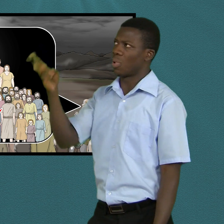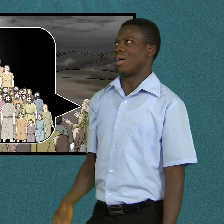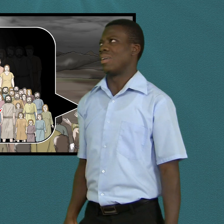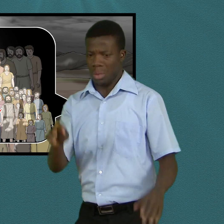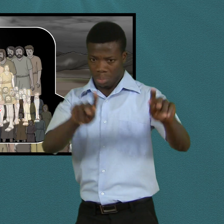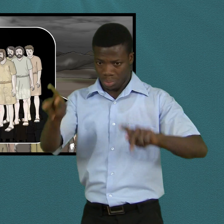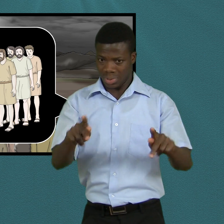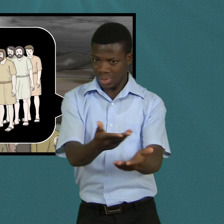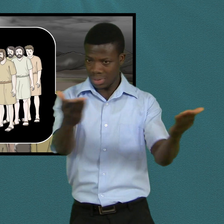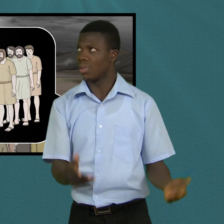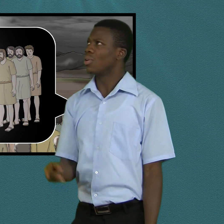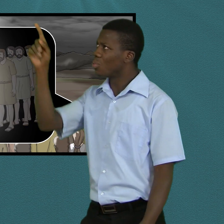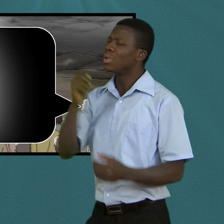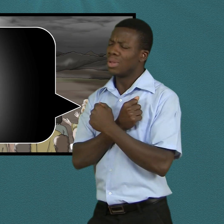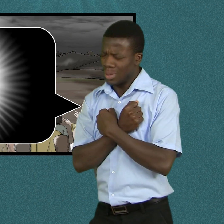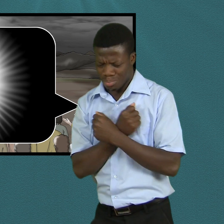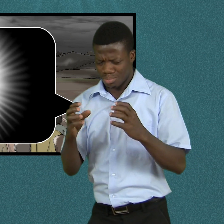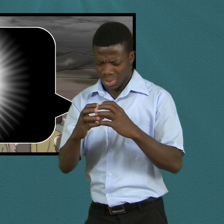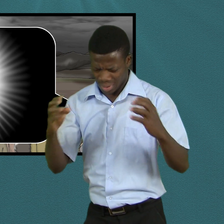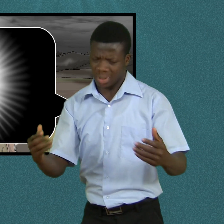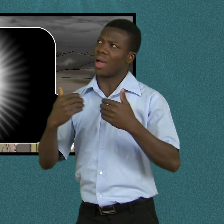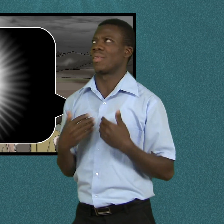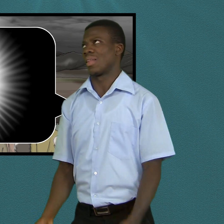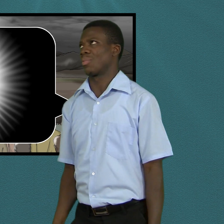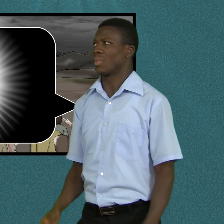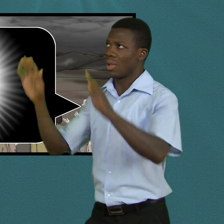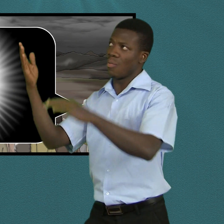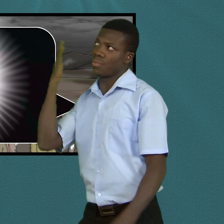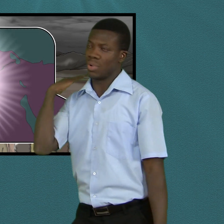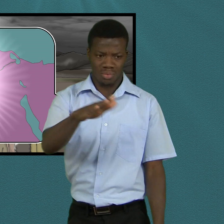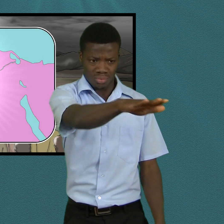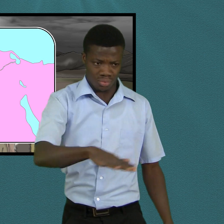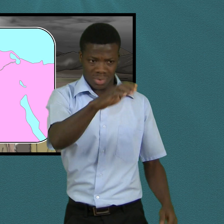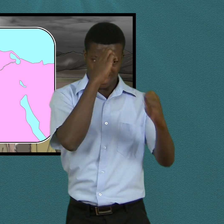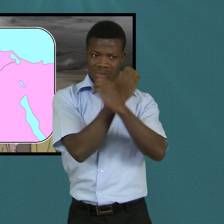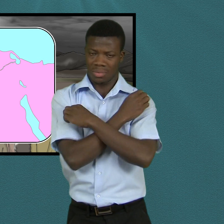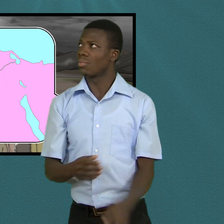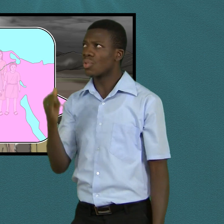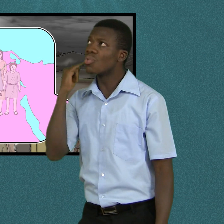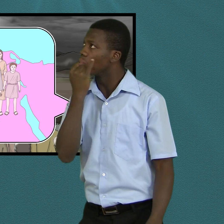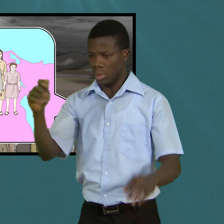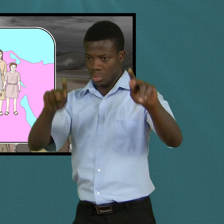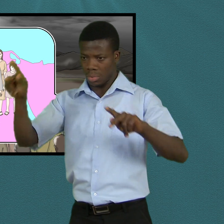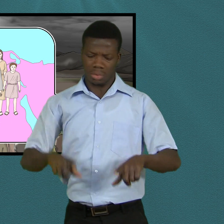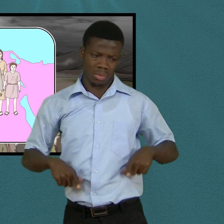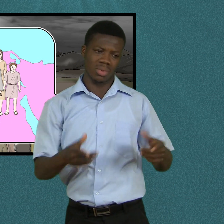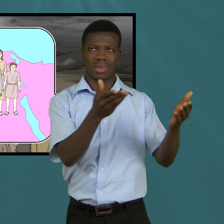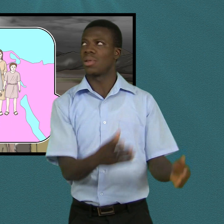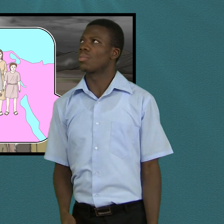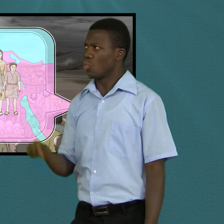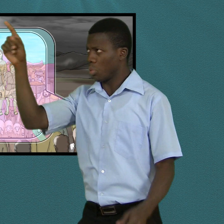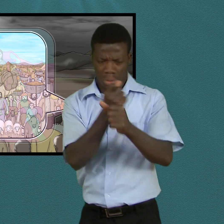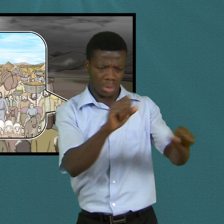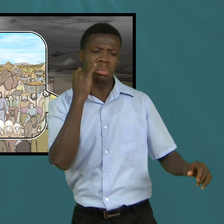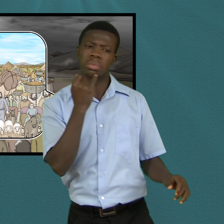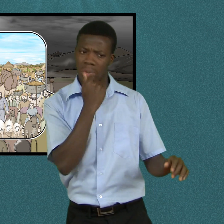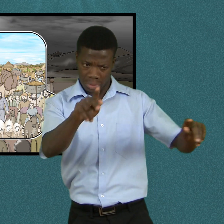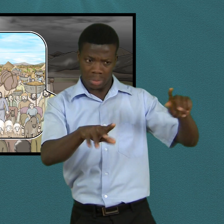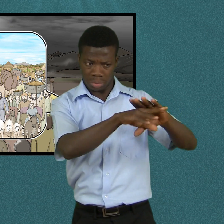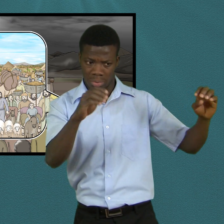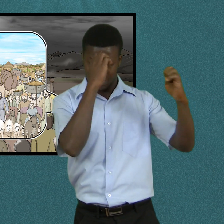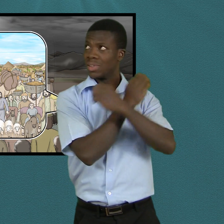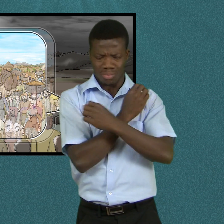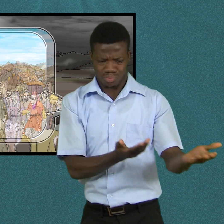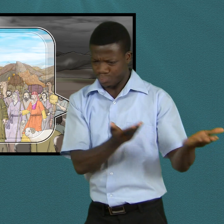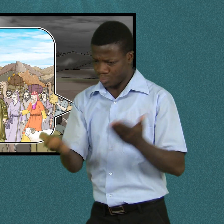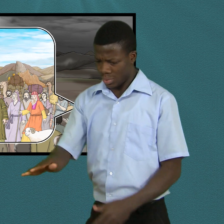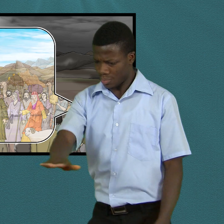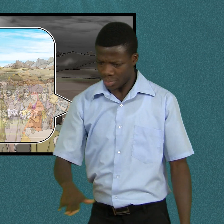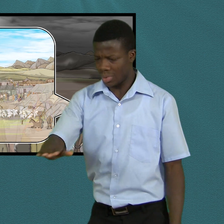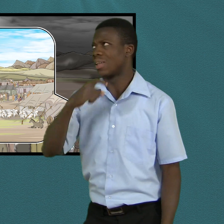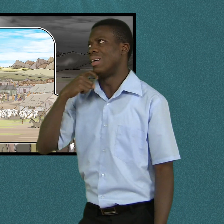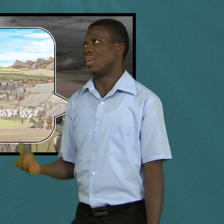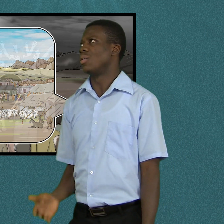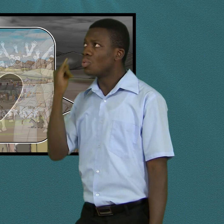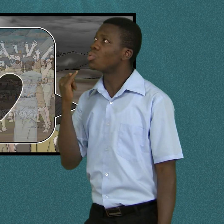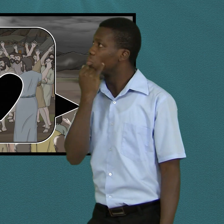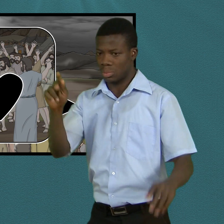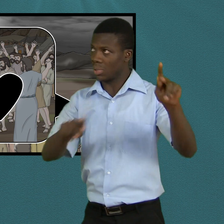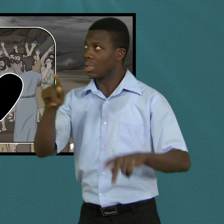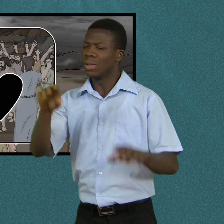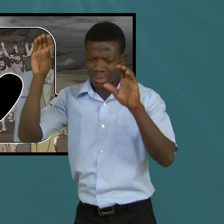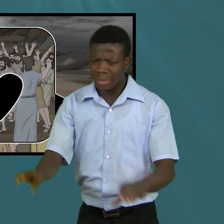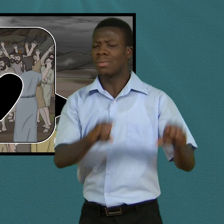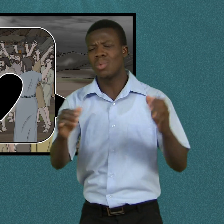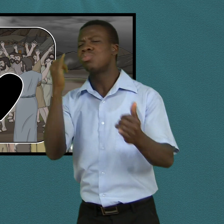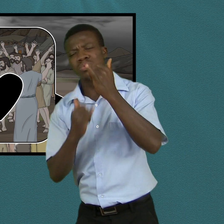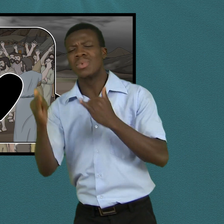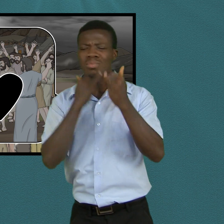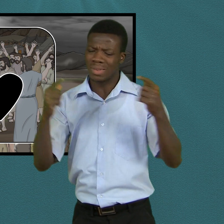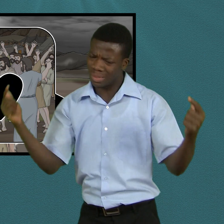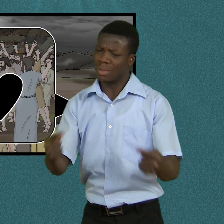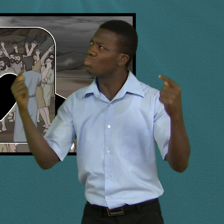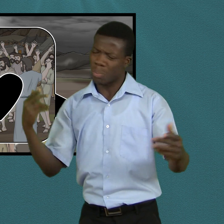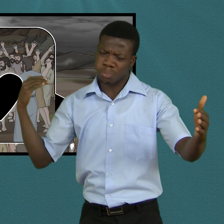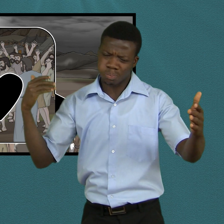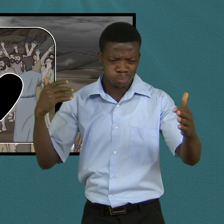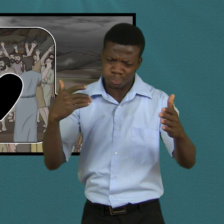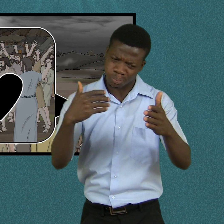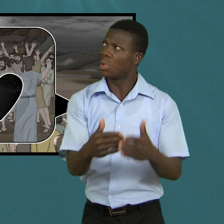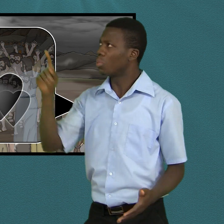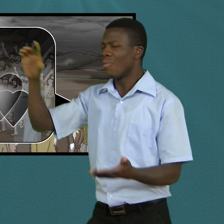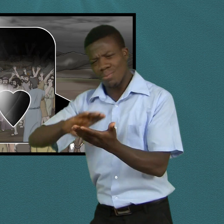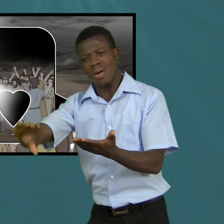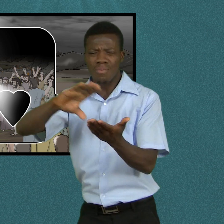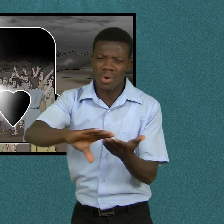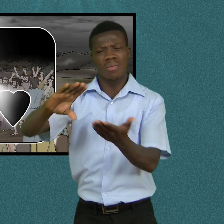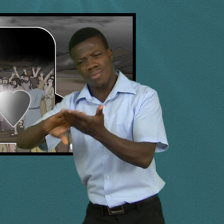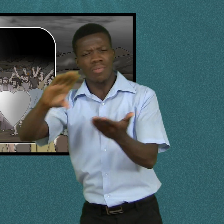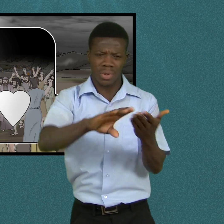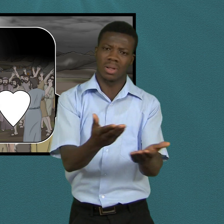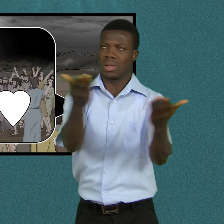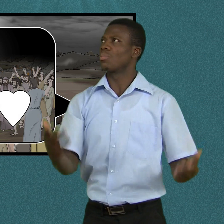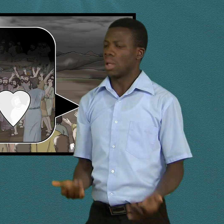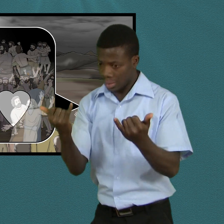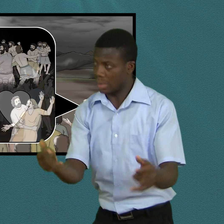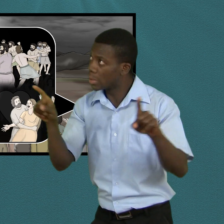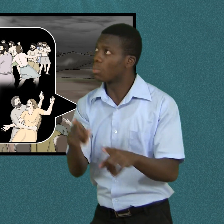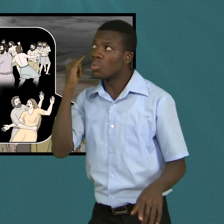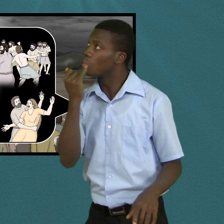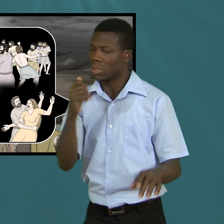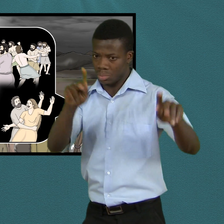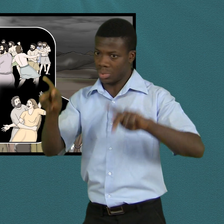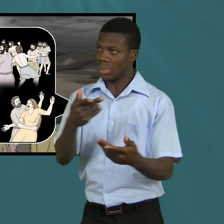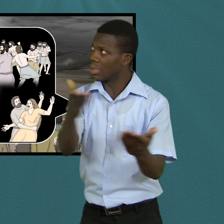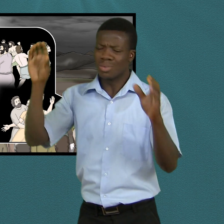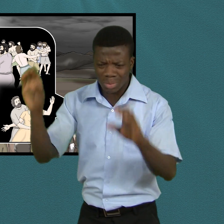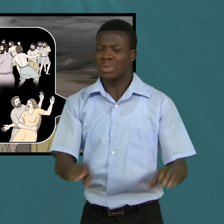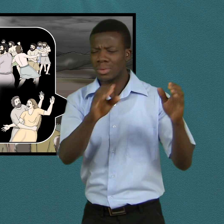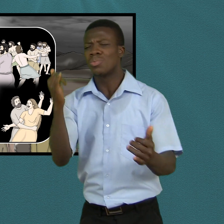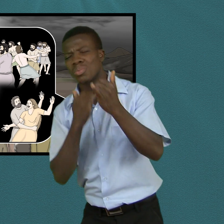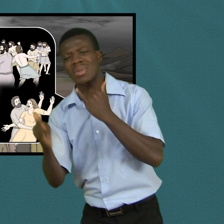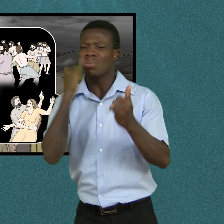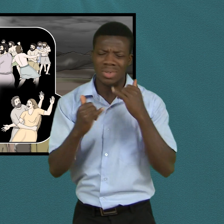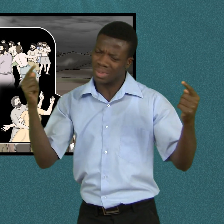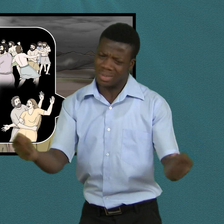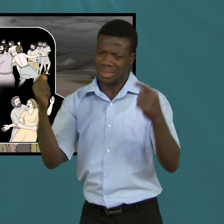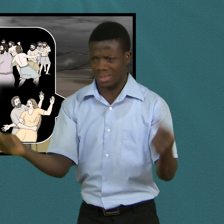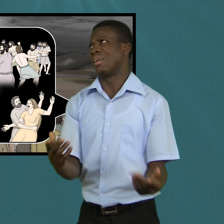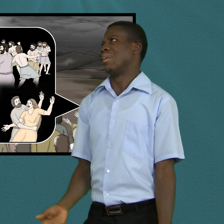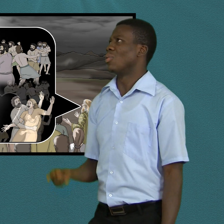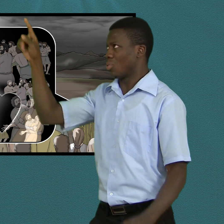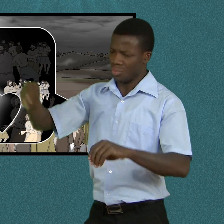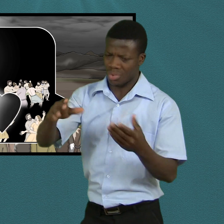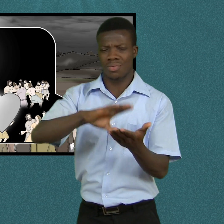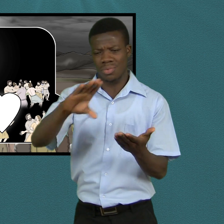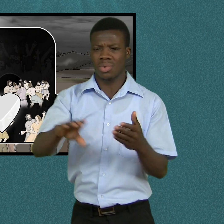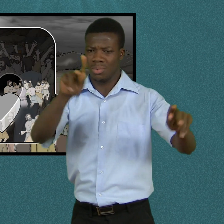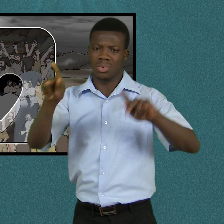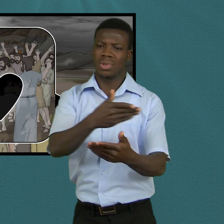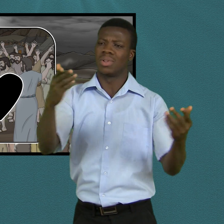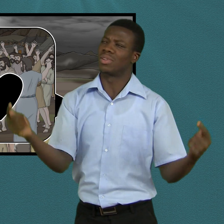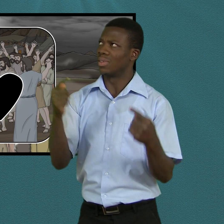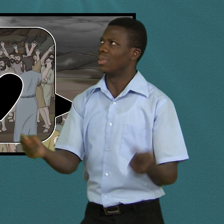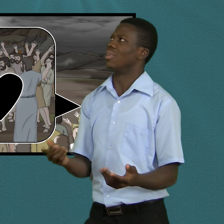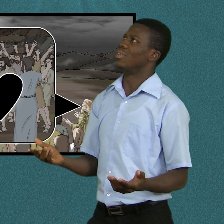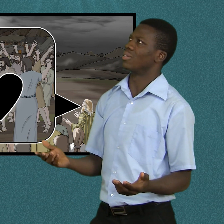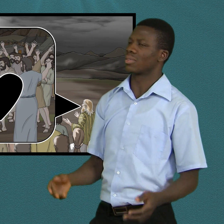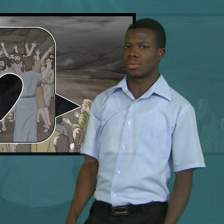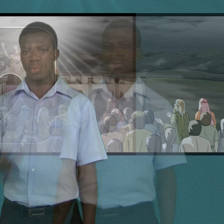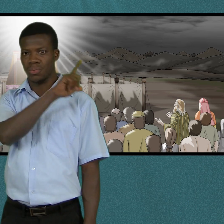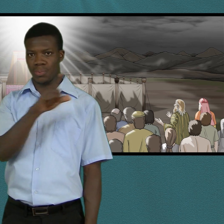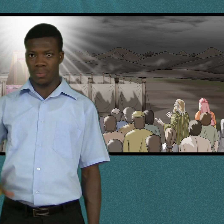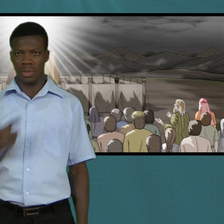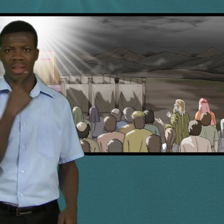Pardon, I pray, the iniquity of this people, in keeping with the greatness of Your loving devotion, just as You have forgiven them ever since they left Egypt.”